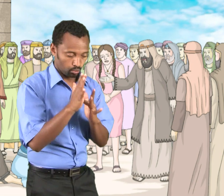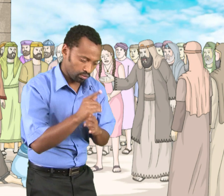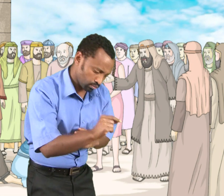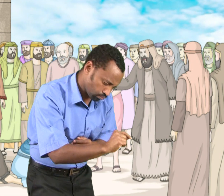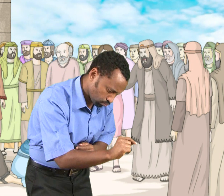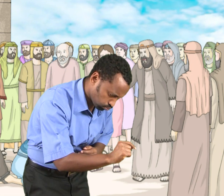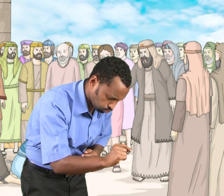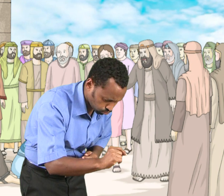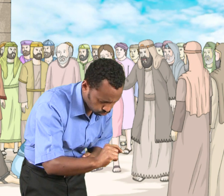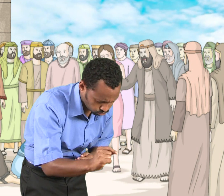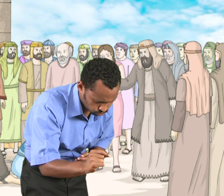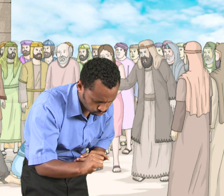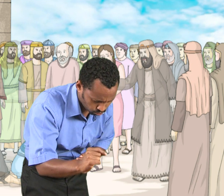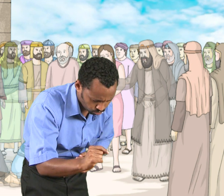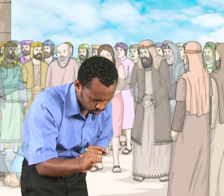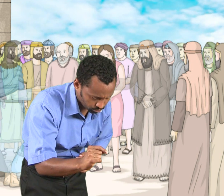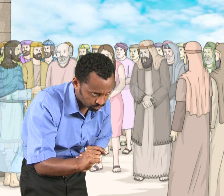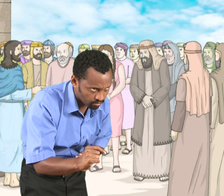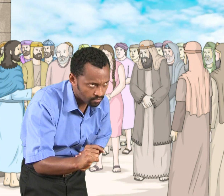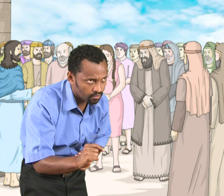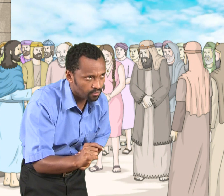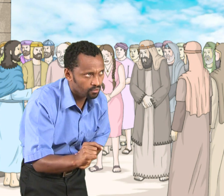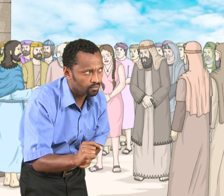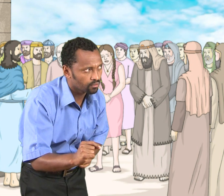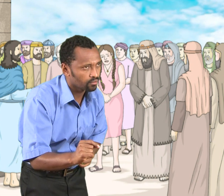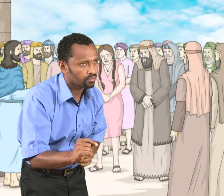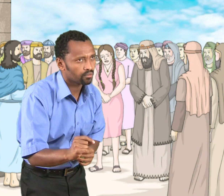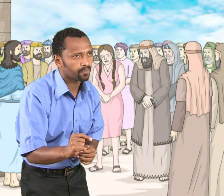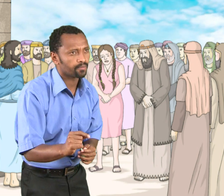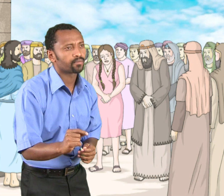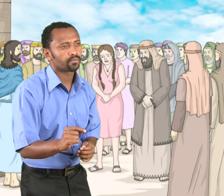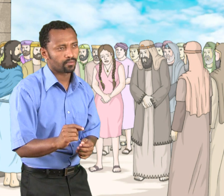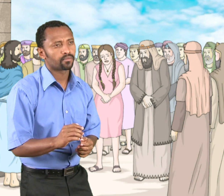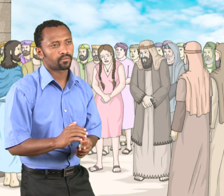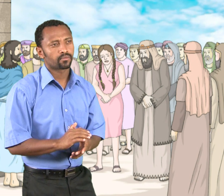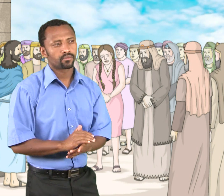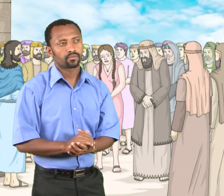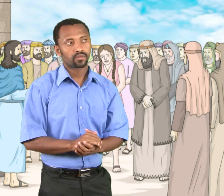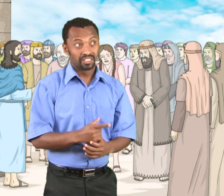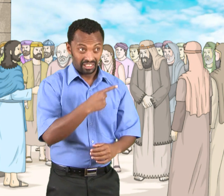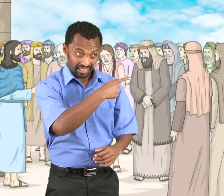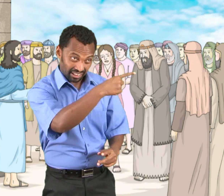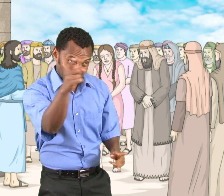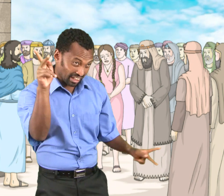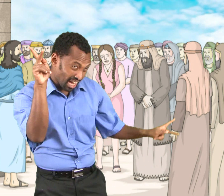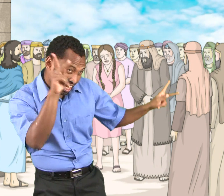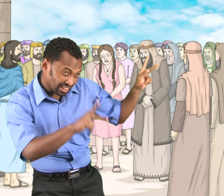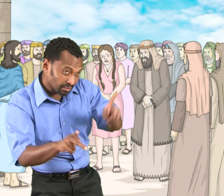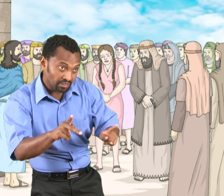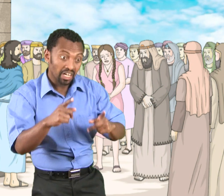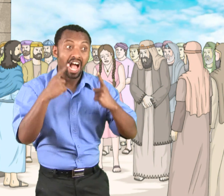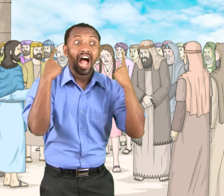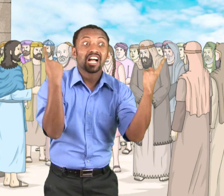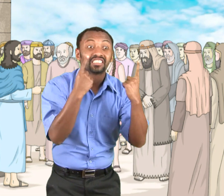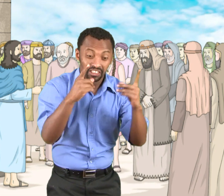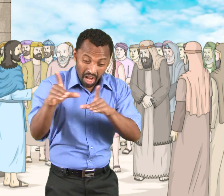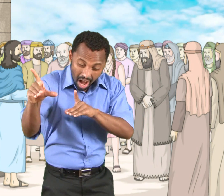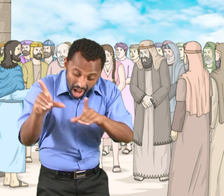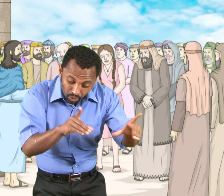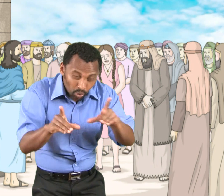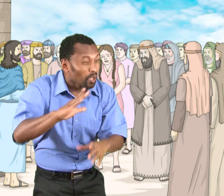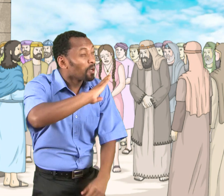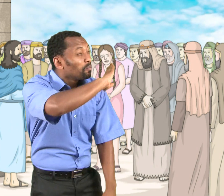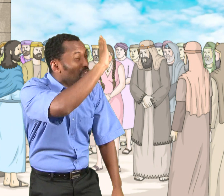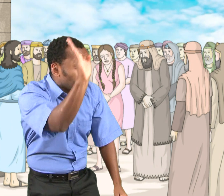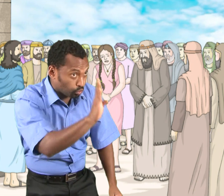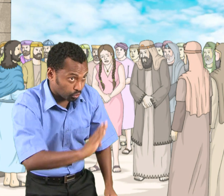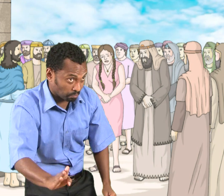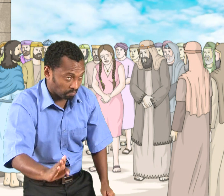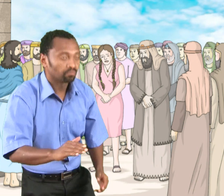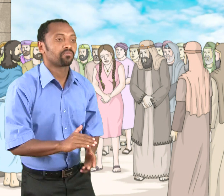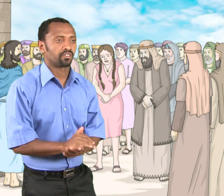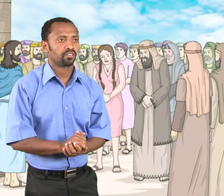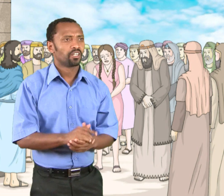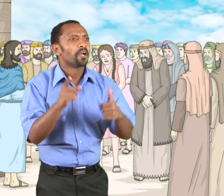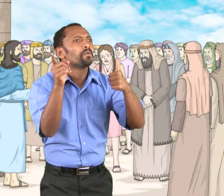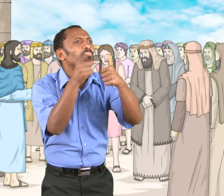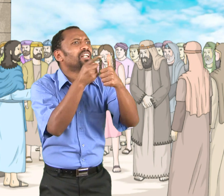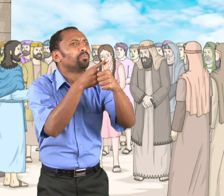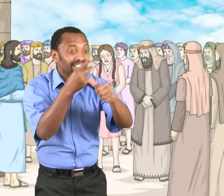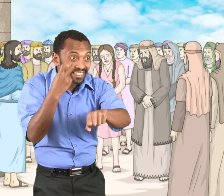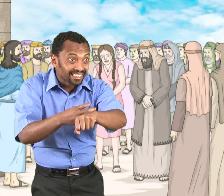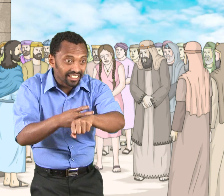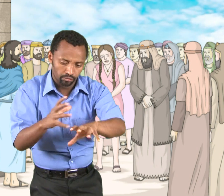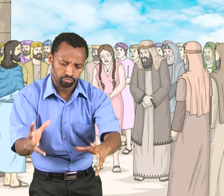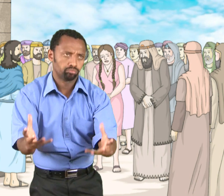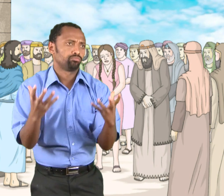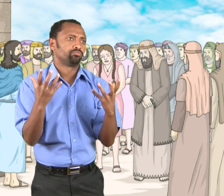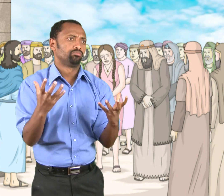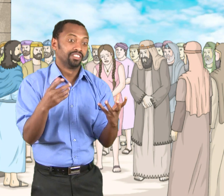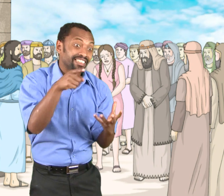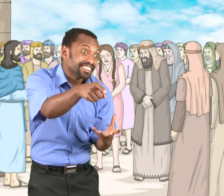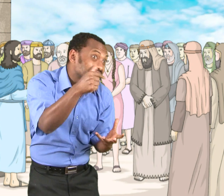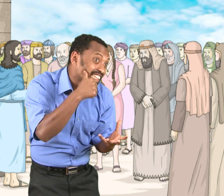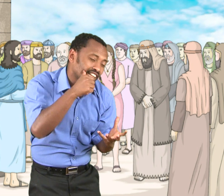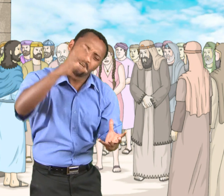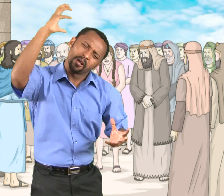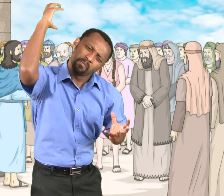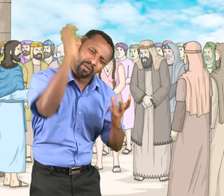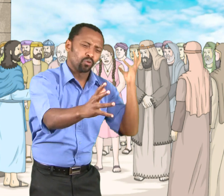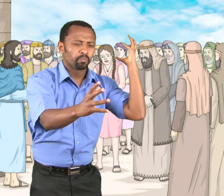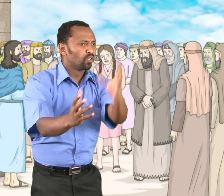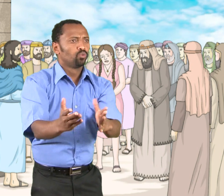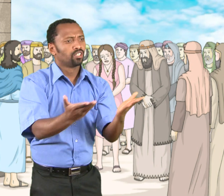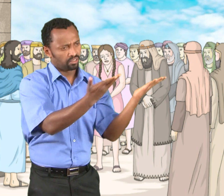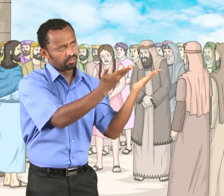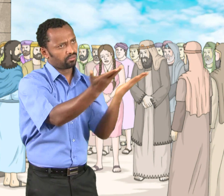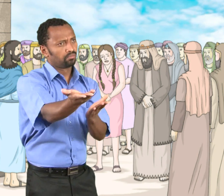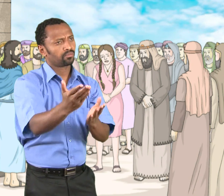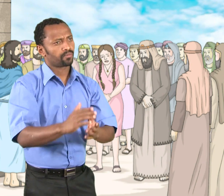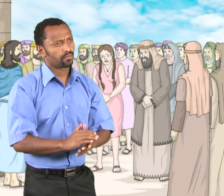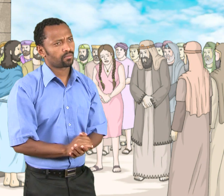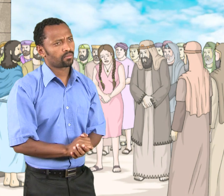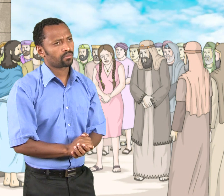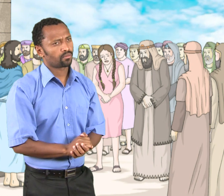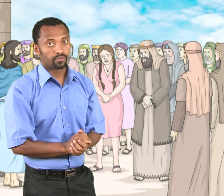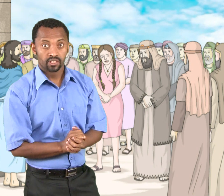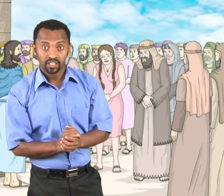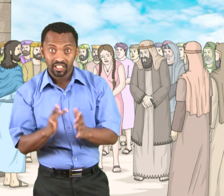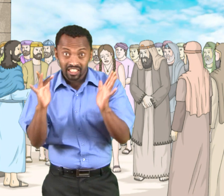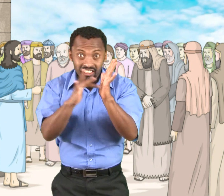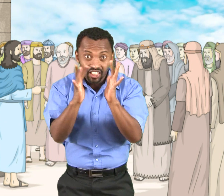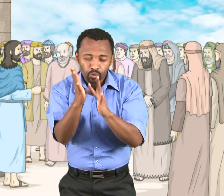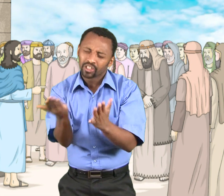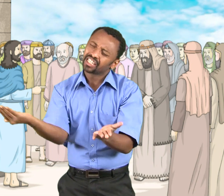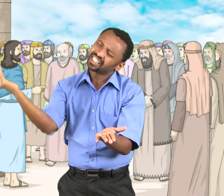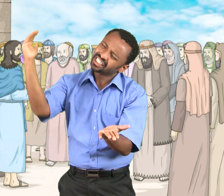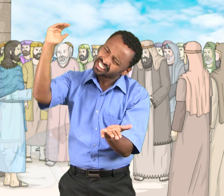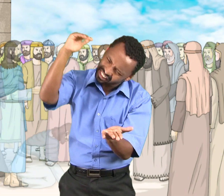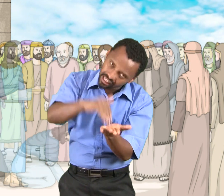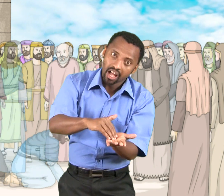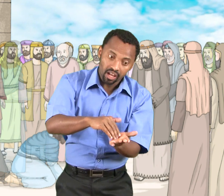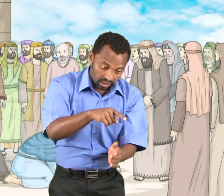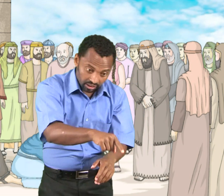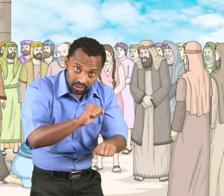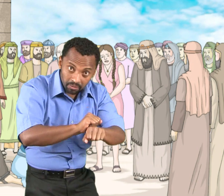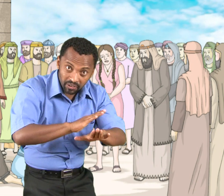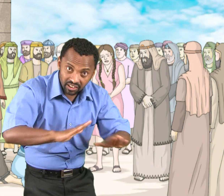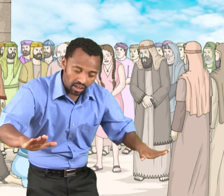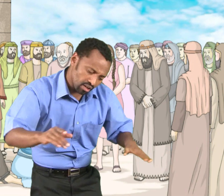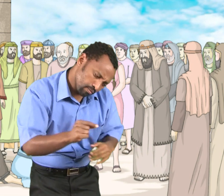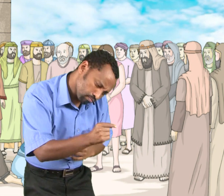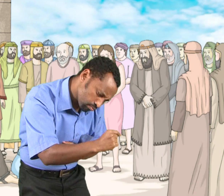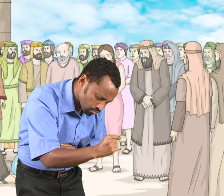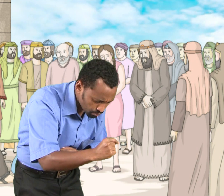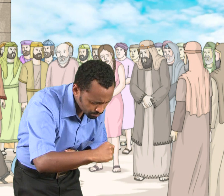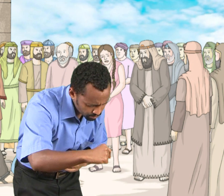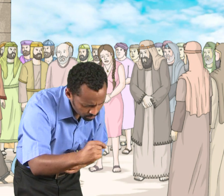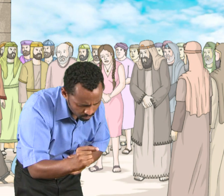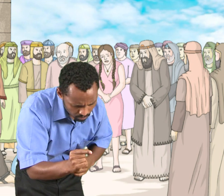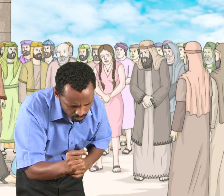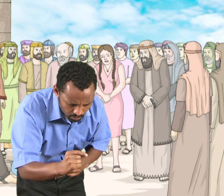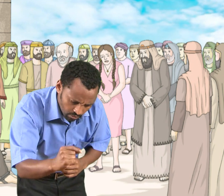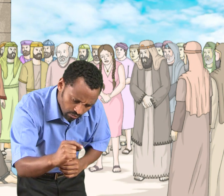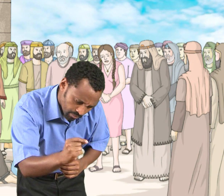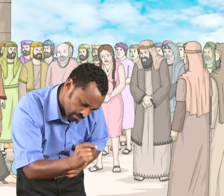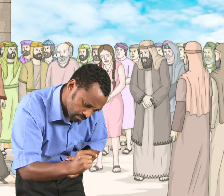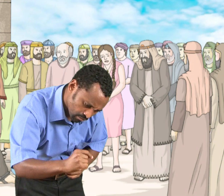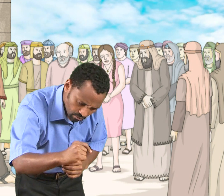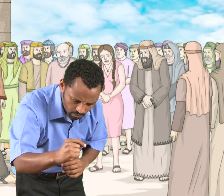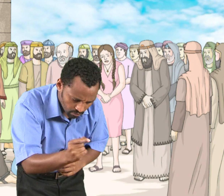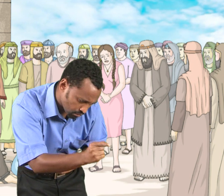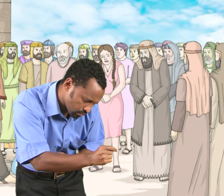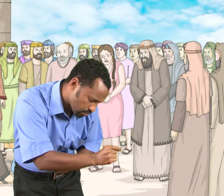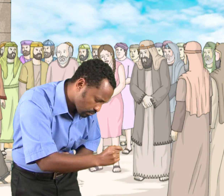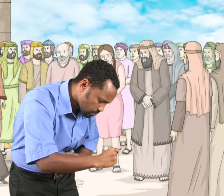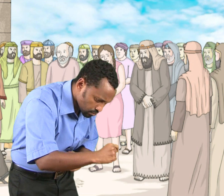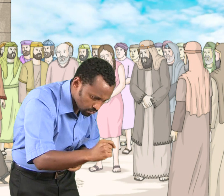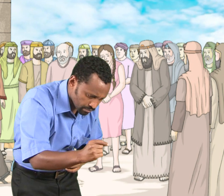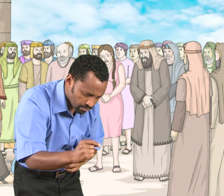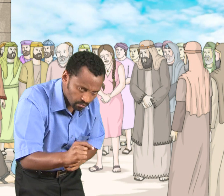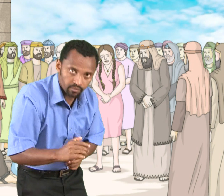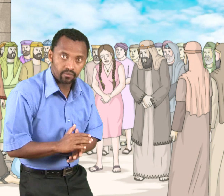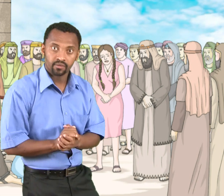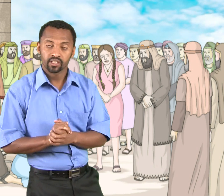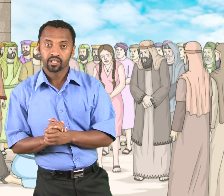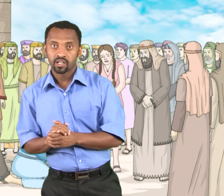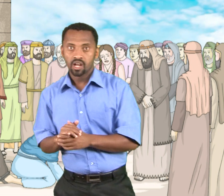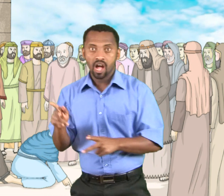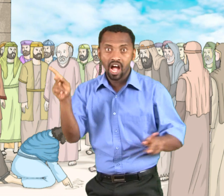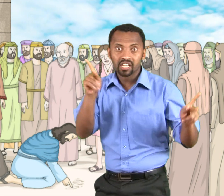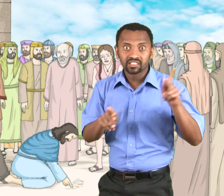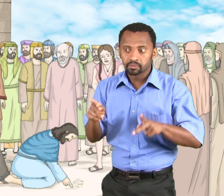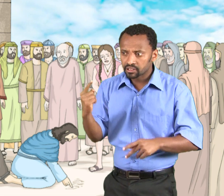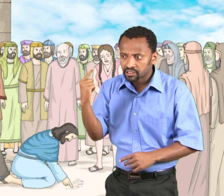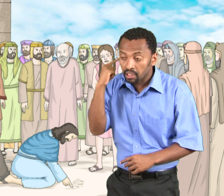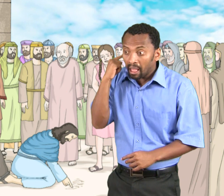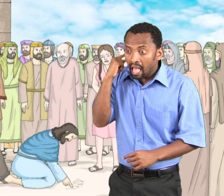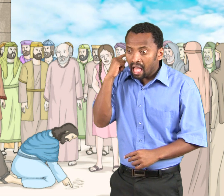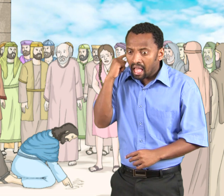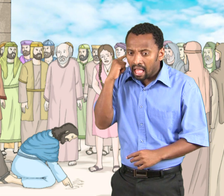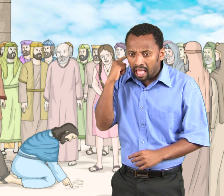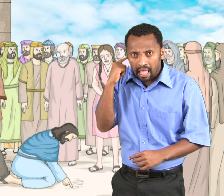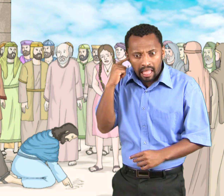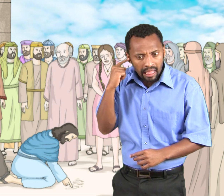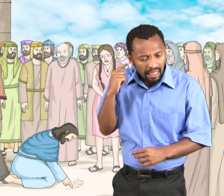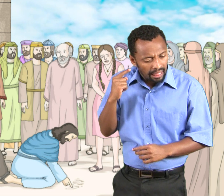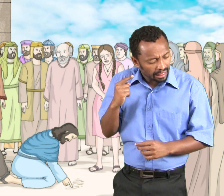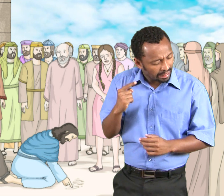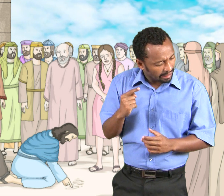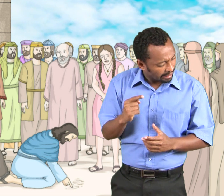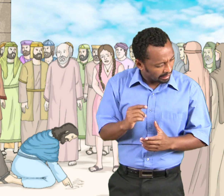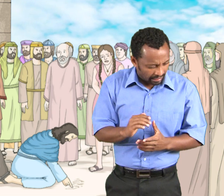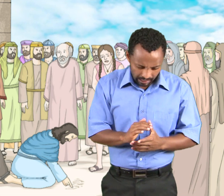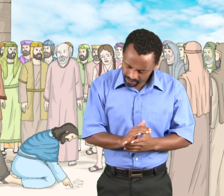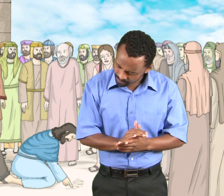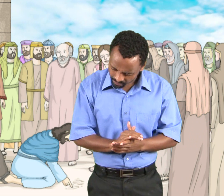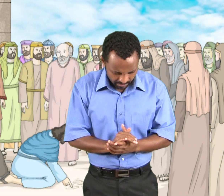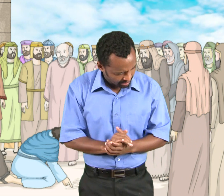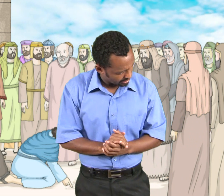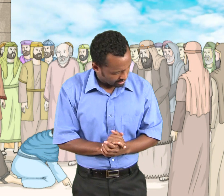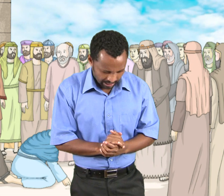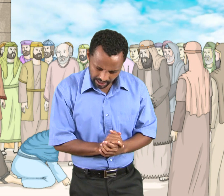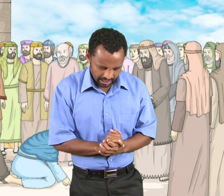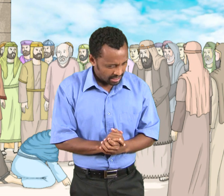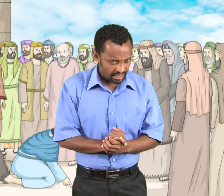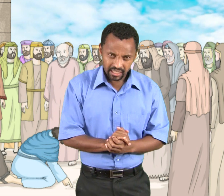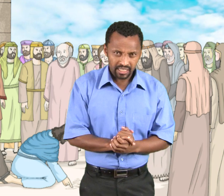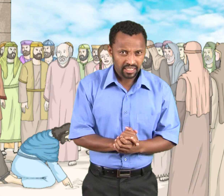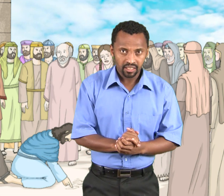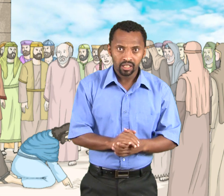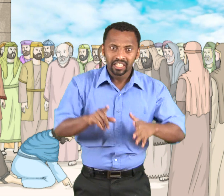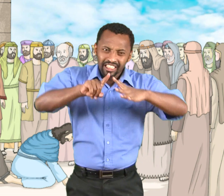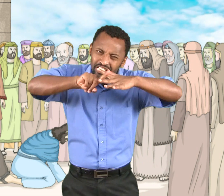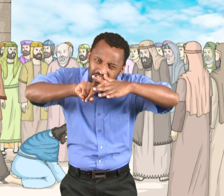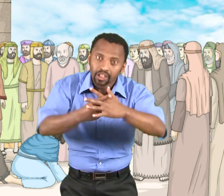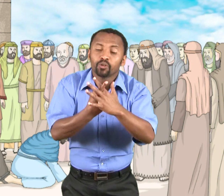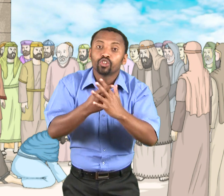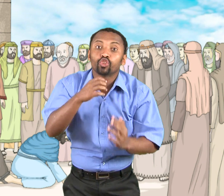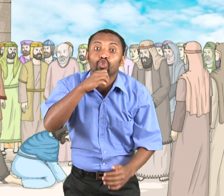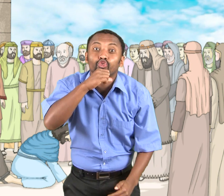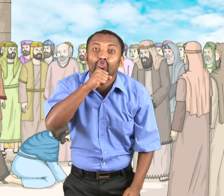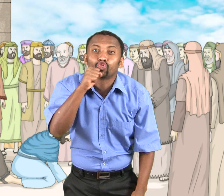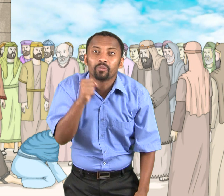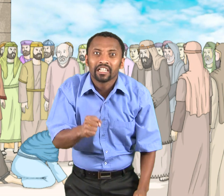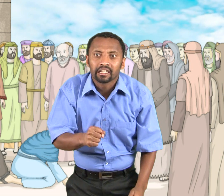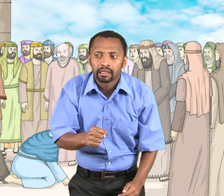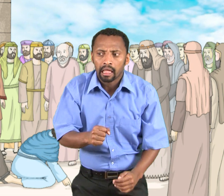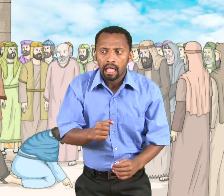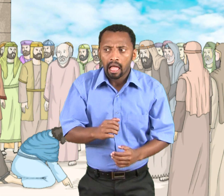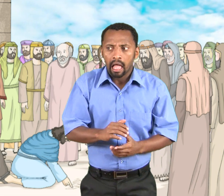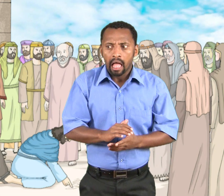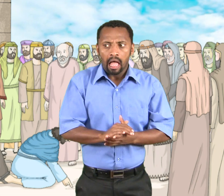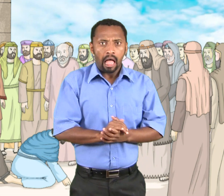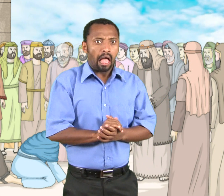When they continued to question Him, He straightened up and said to them, “Let him who is without sin among you be the first to cast a stone at her.”